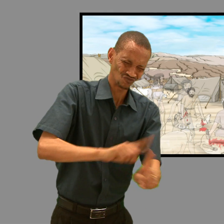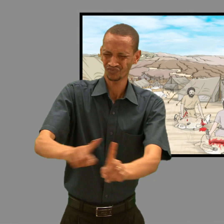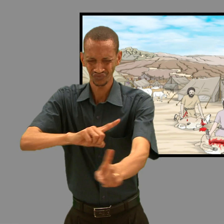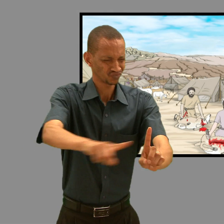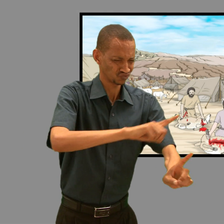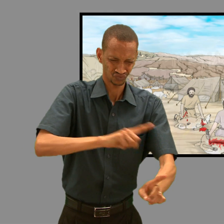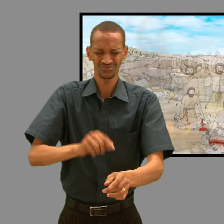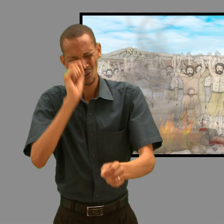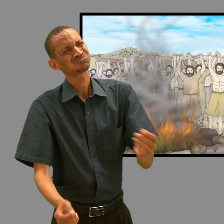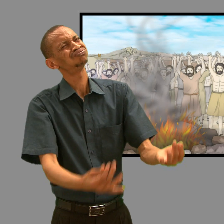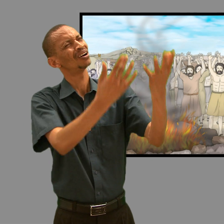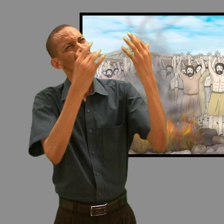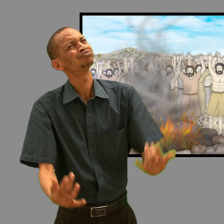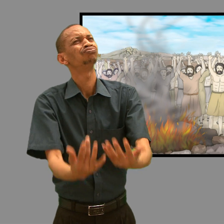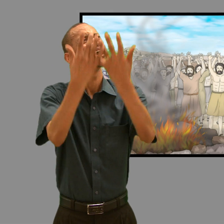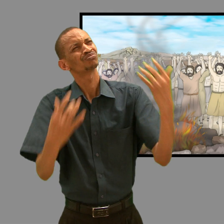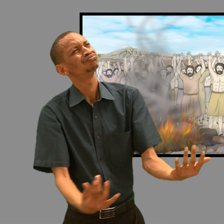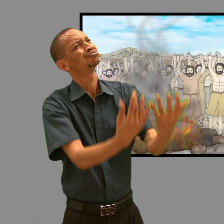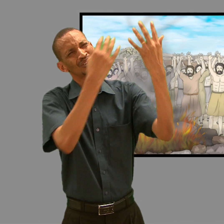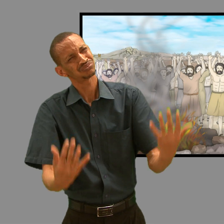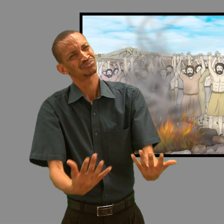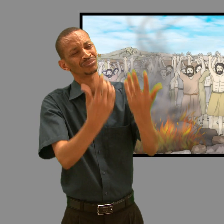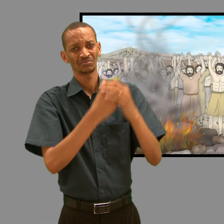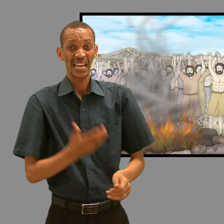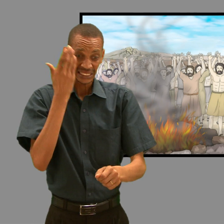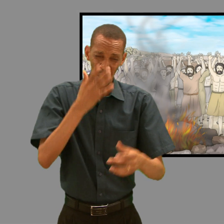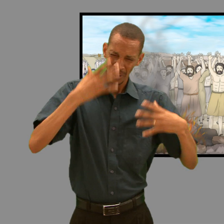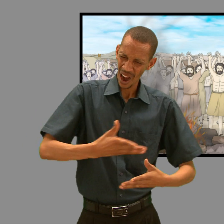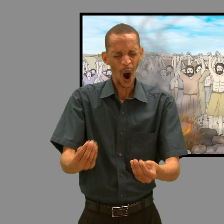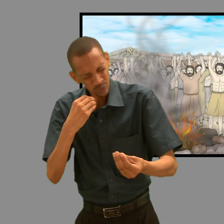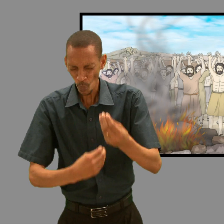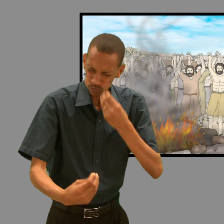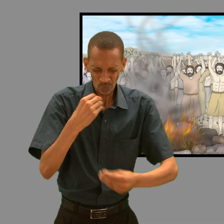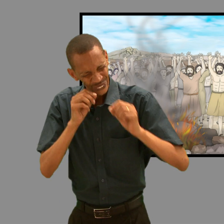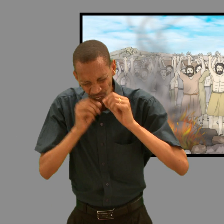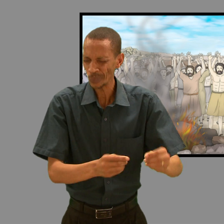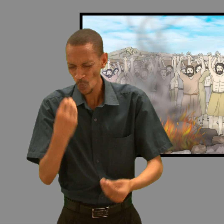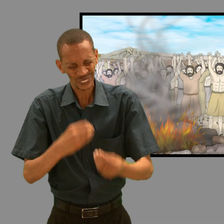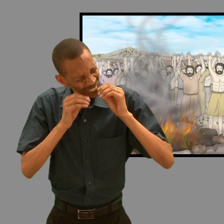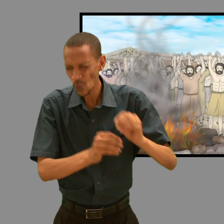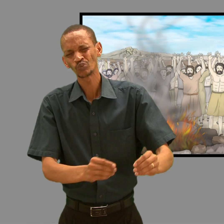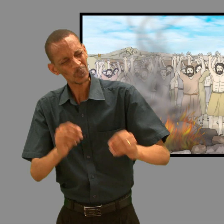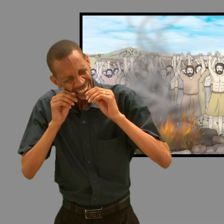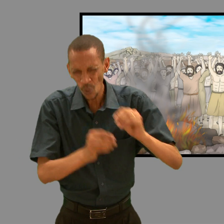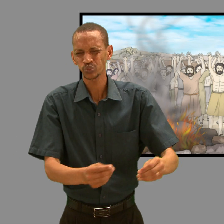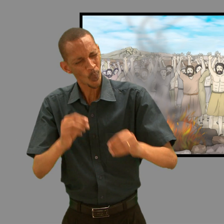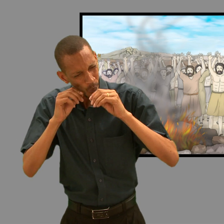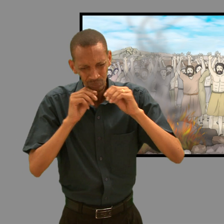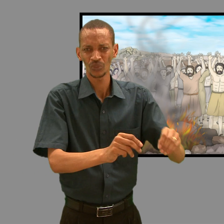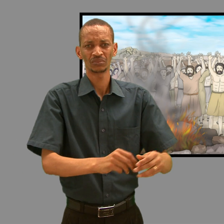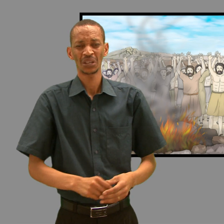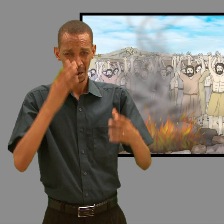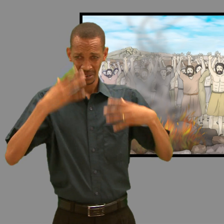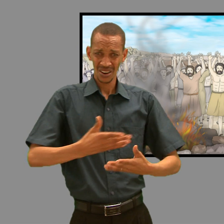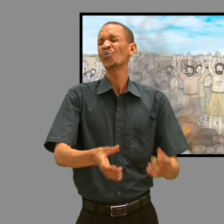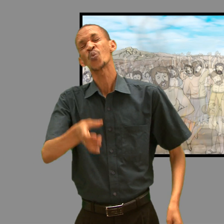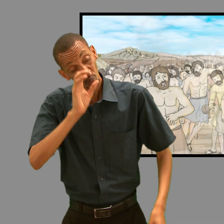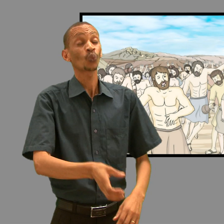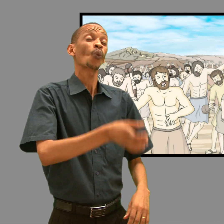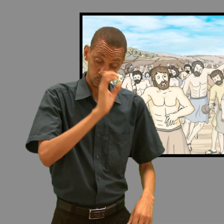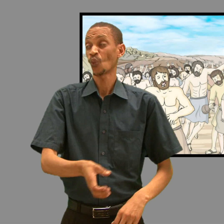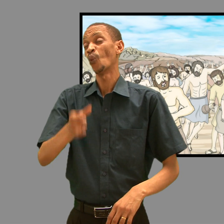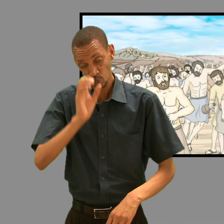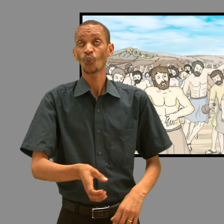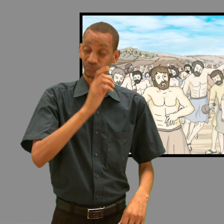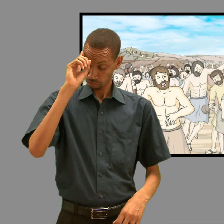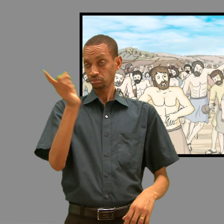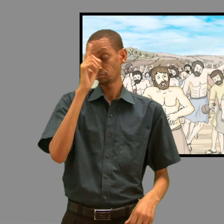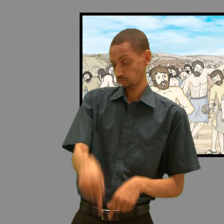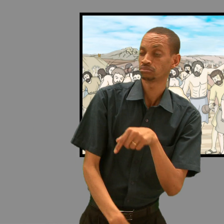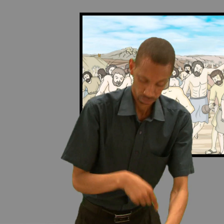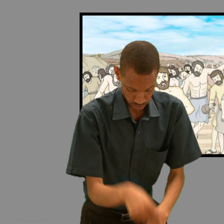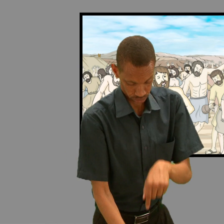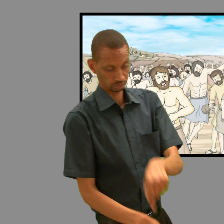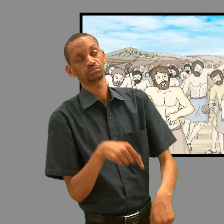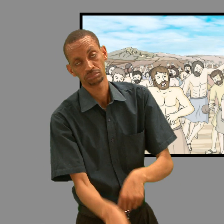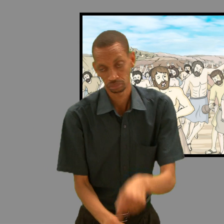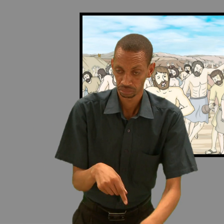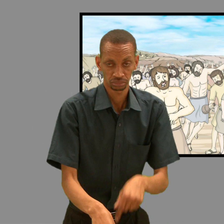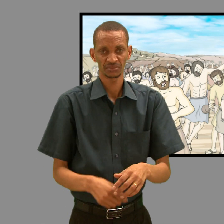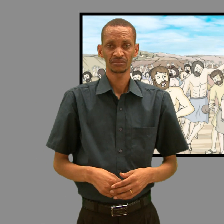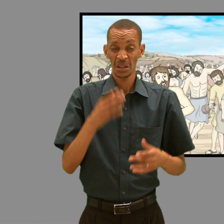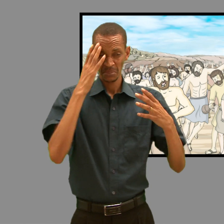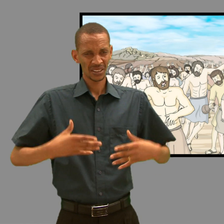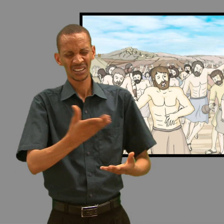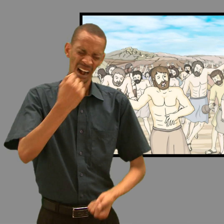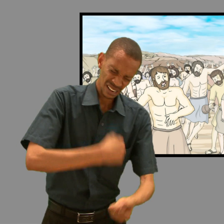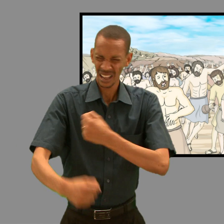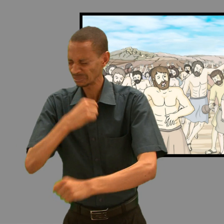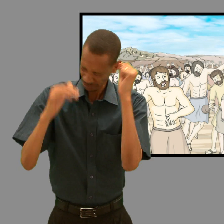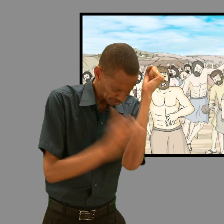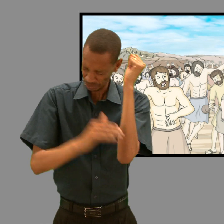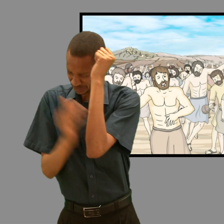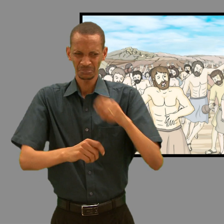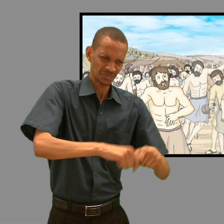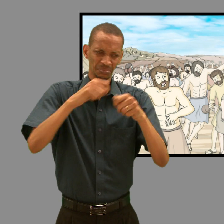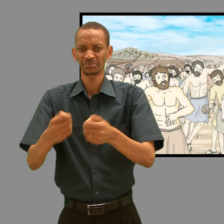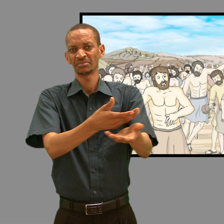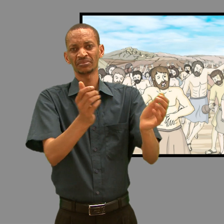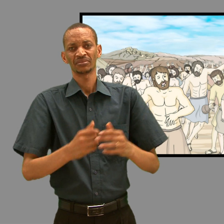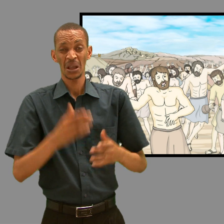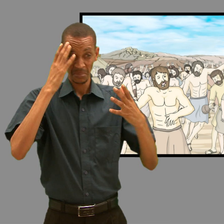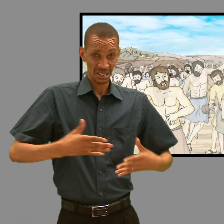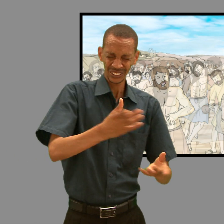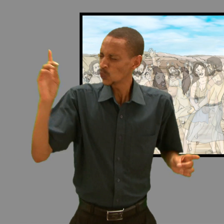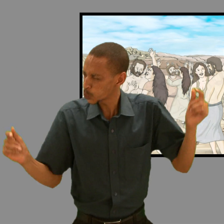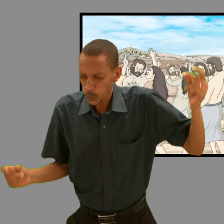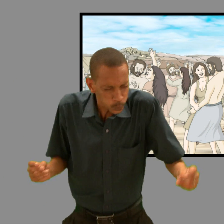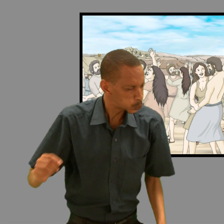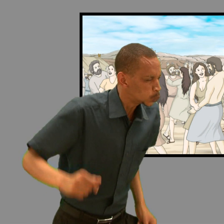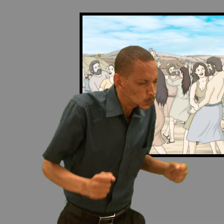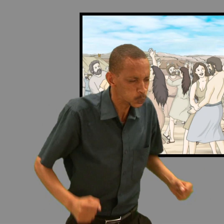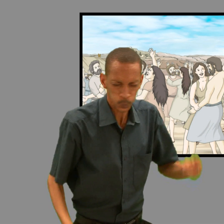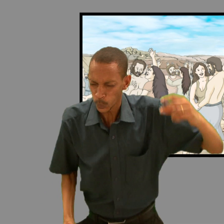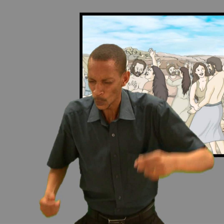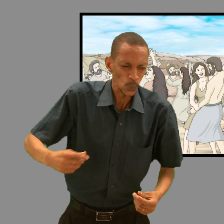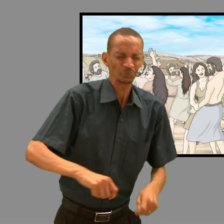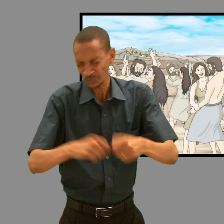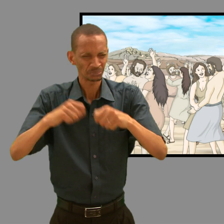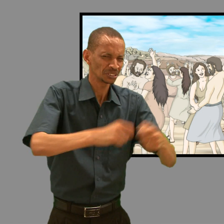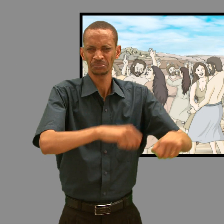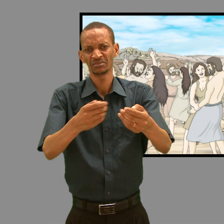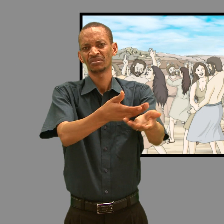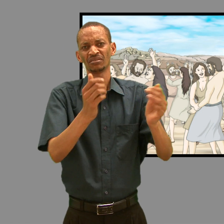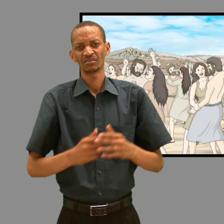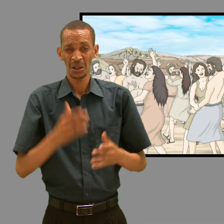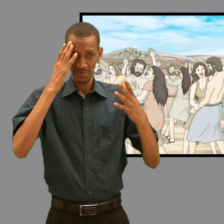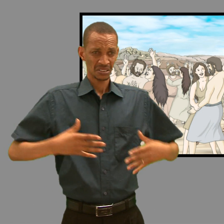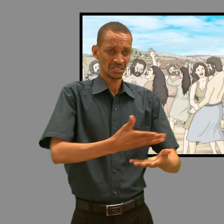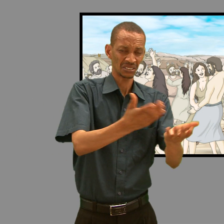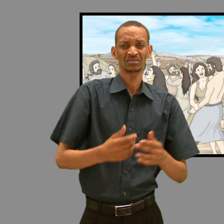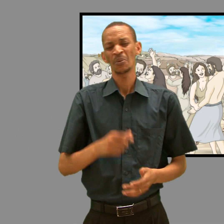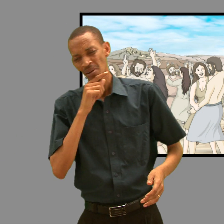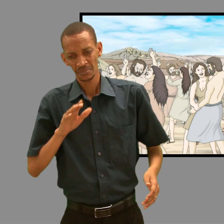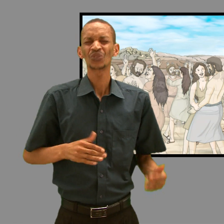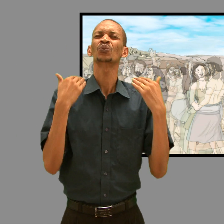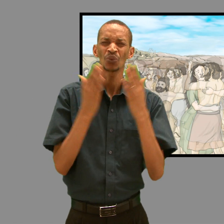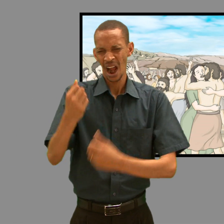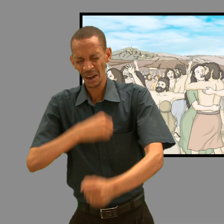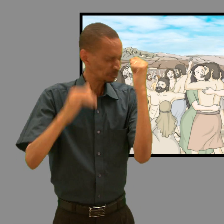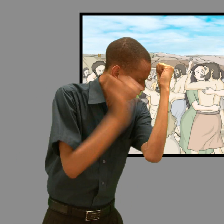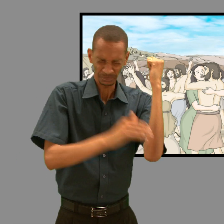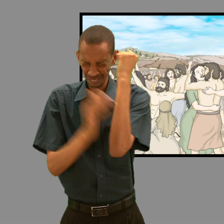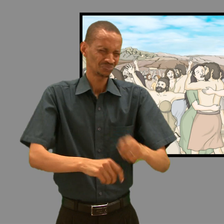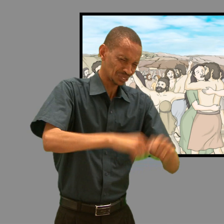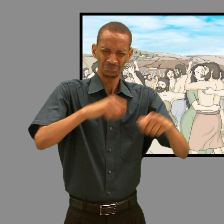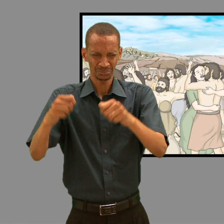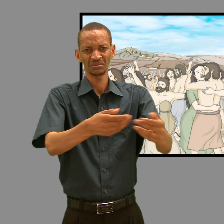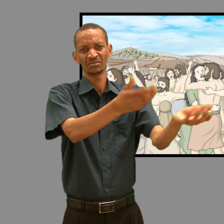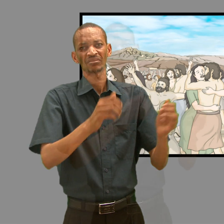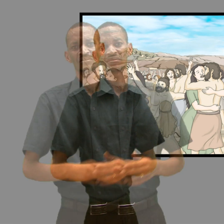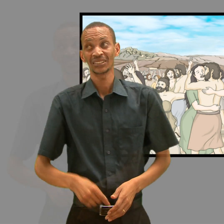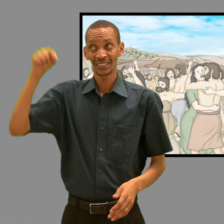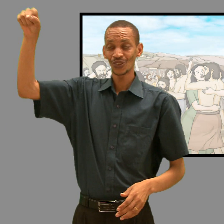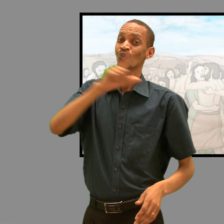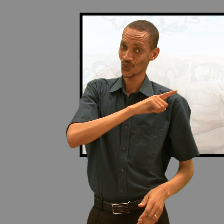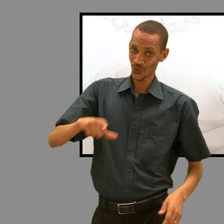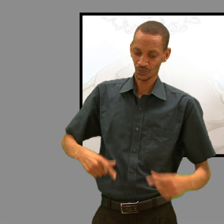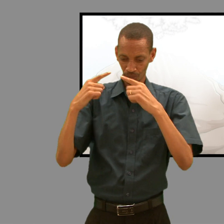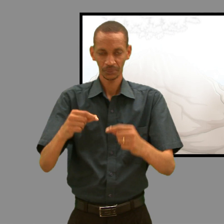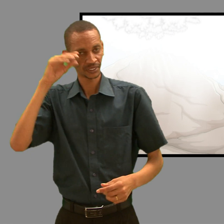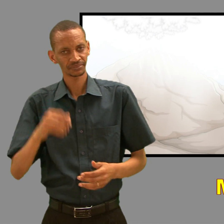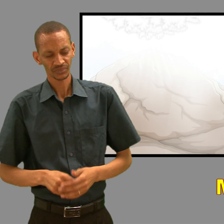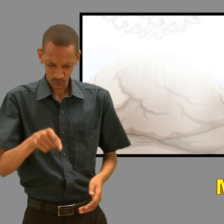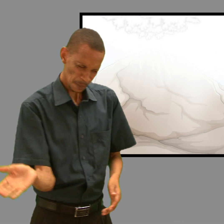And the people sat down to eat and drink, and got up to indulge in revelry.